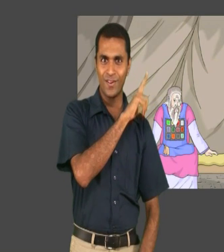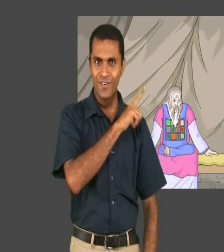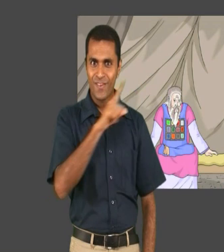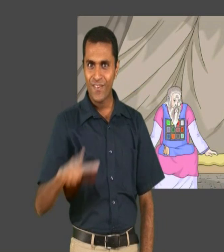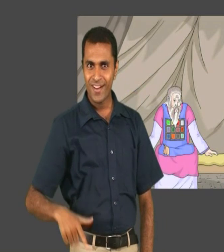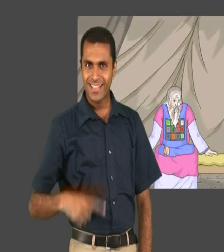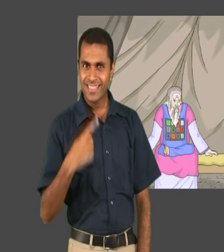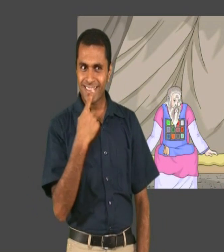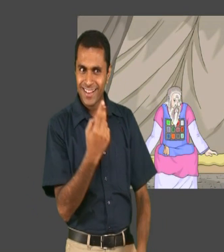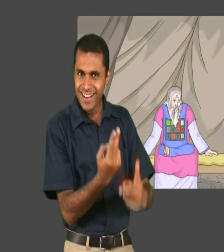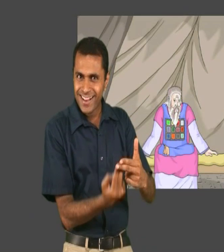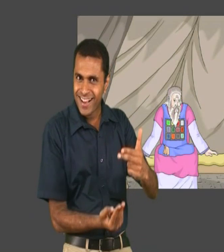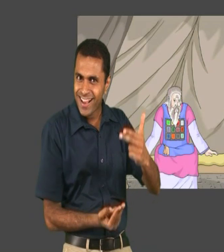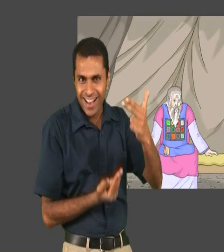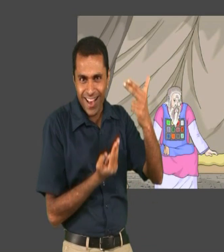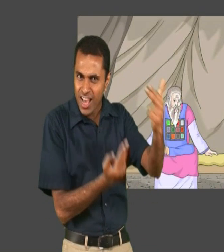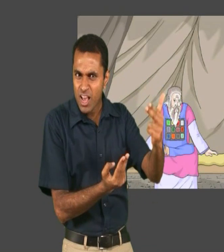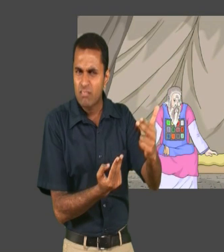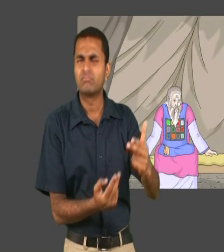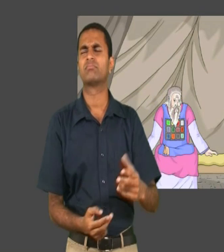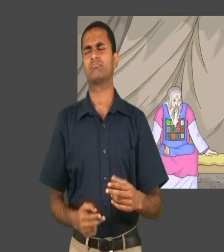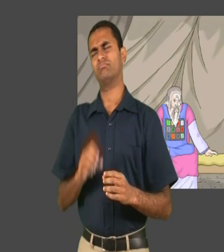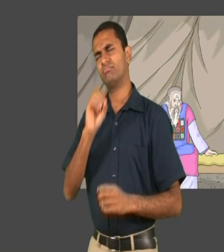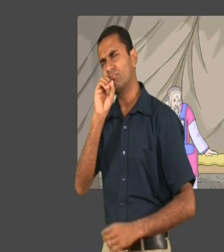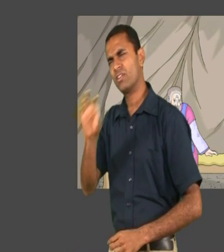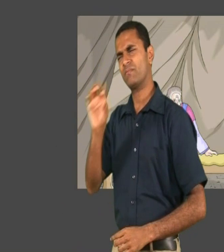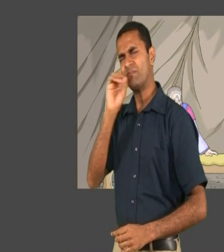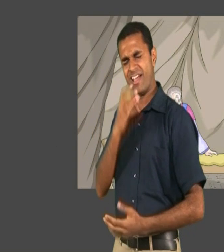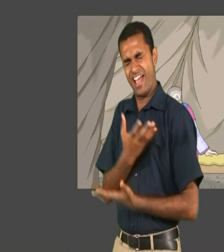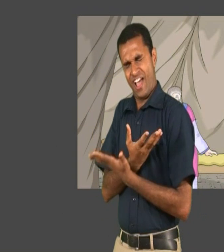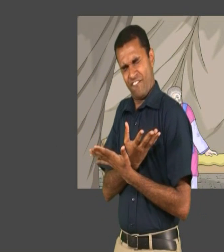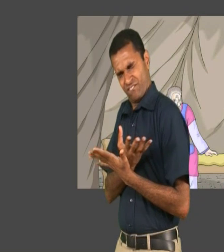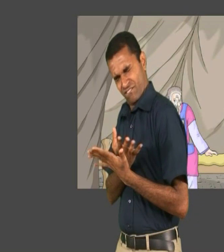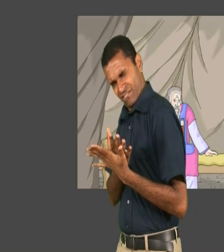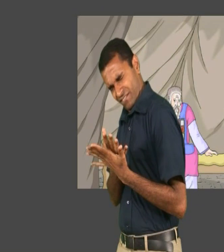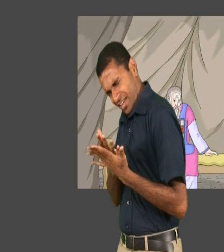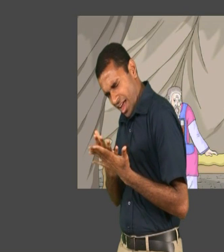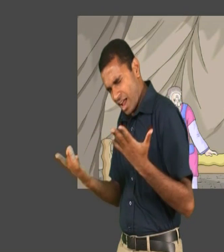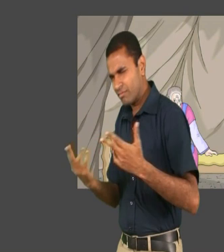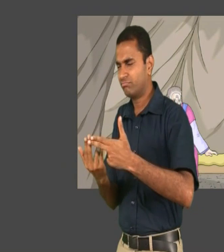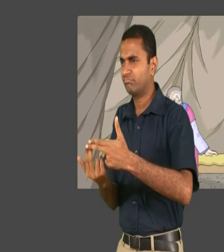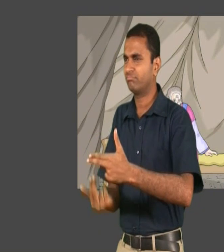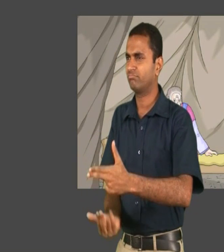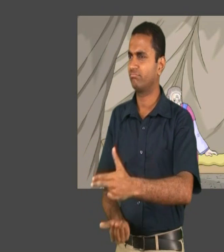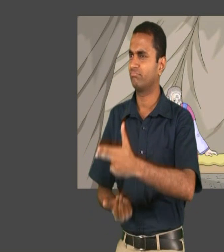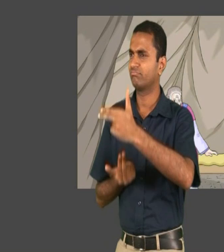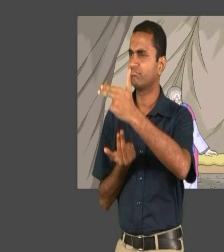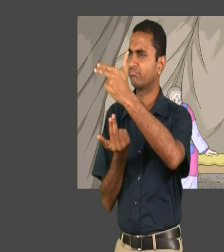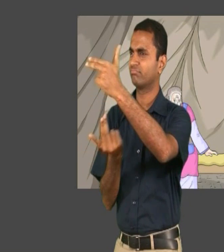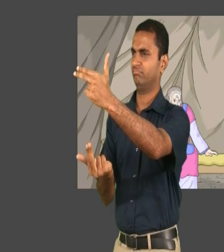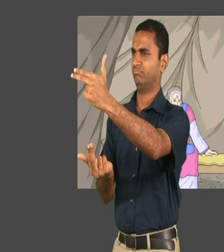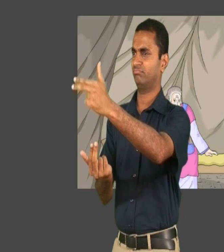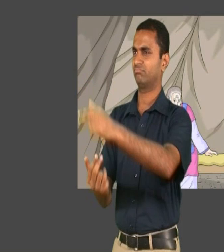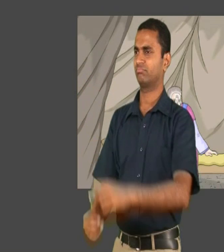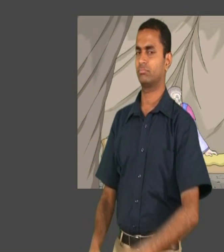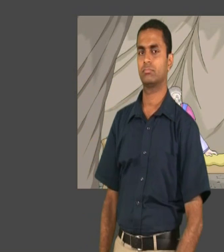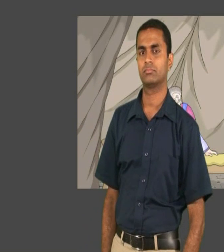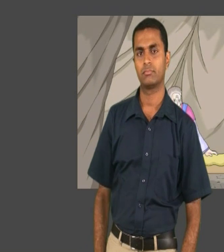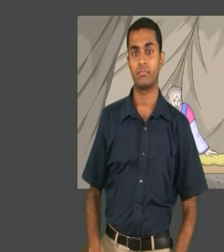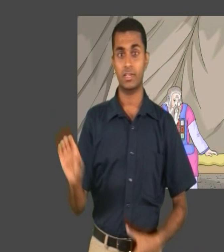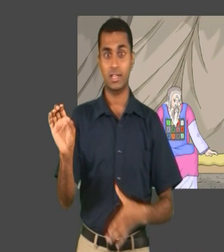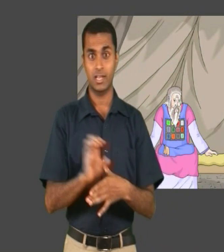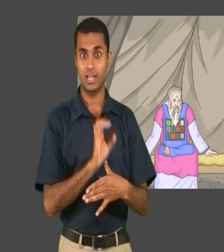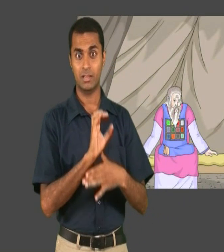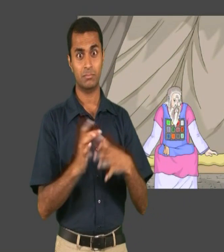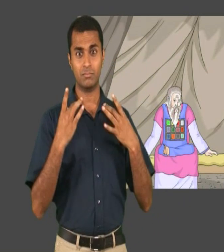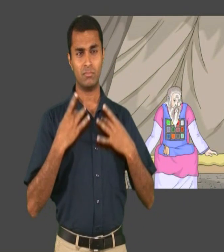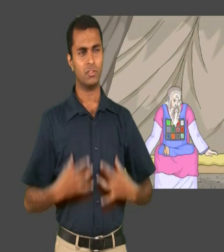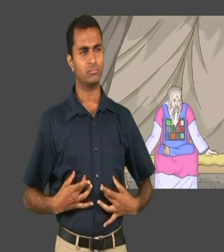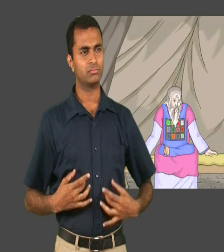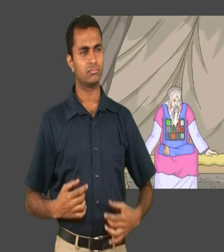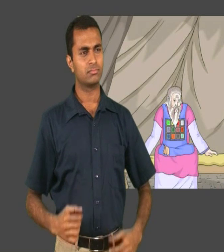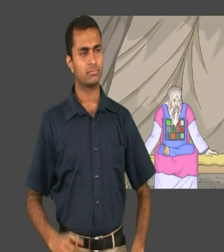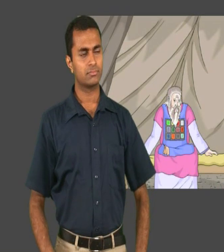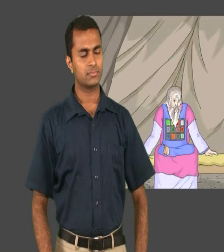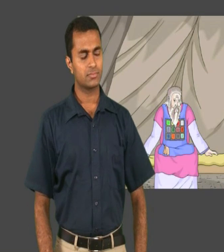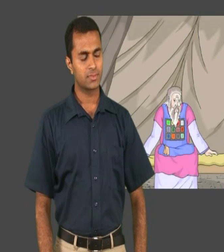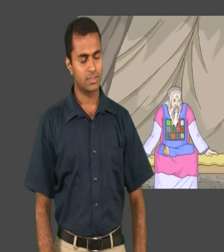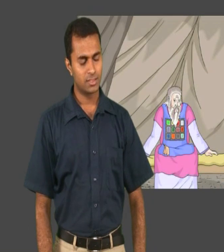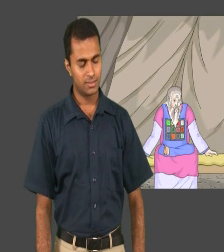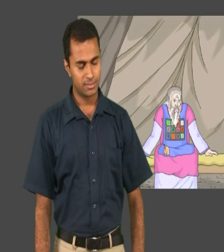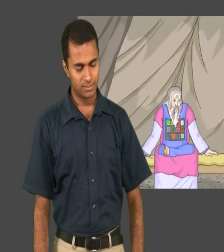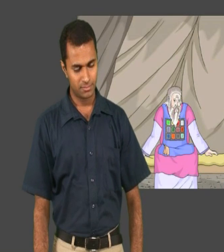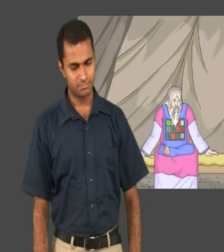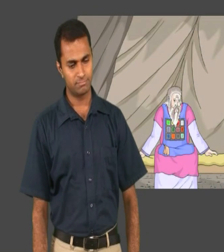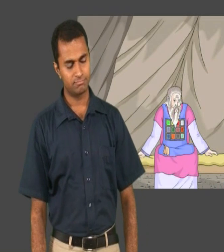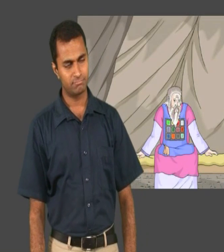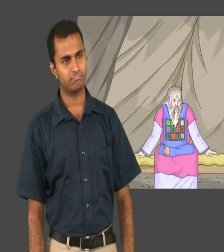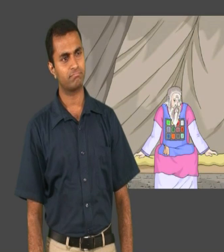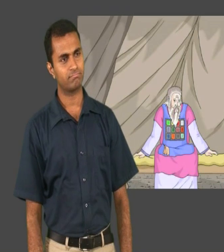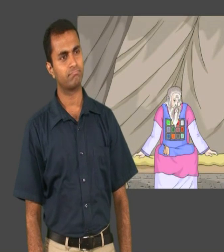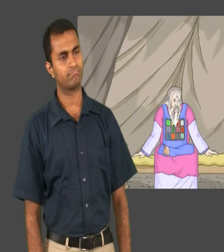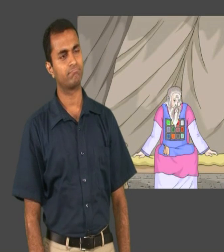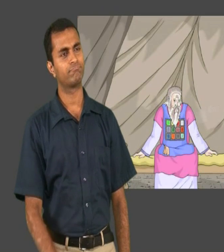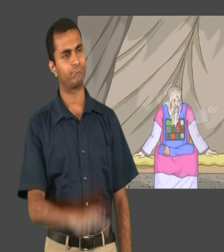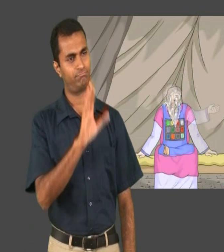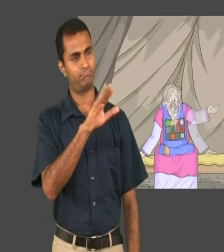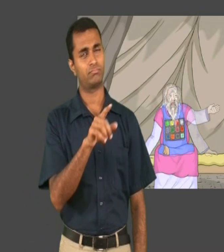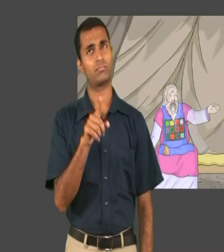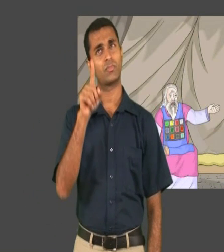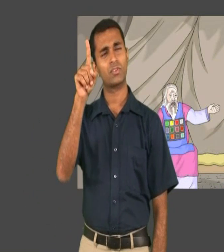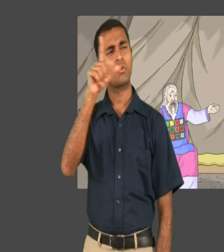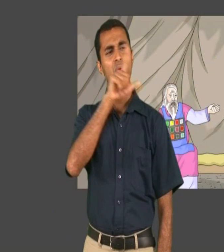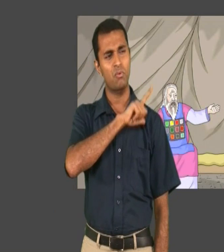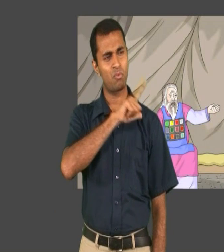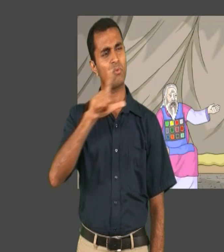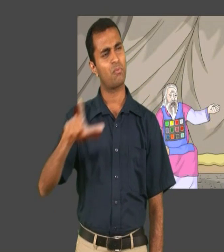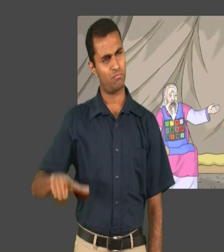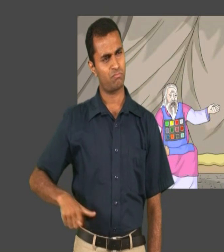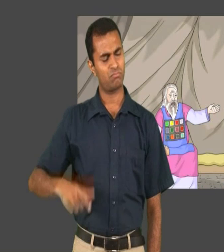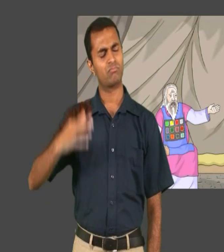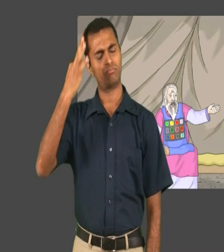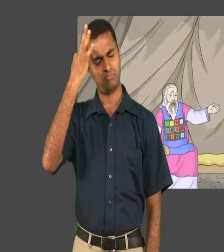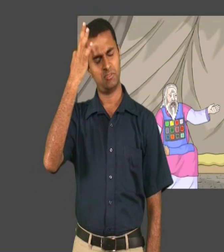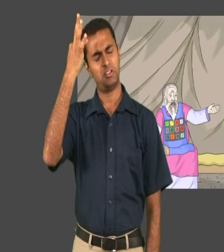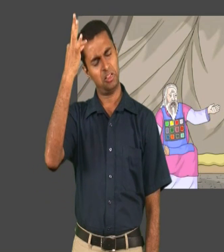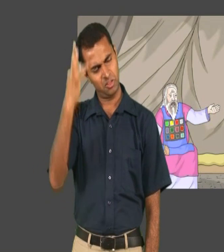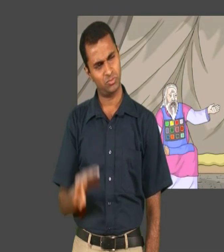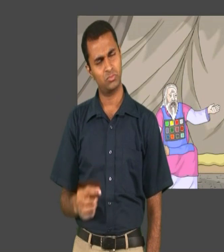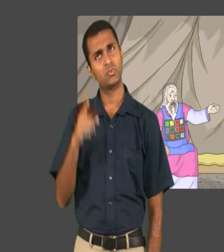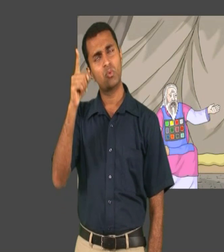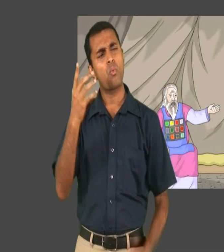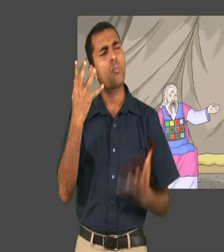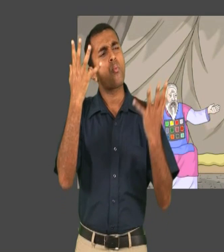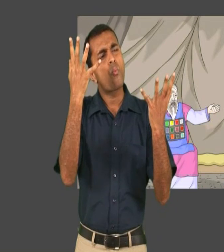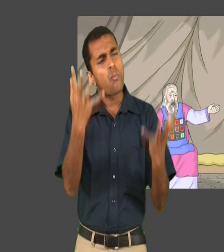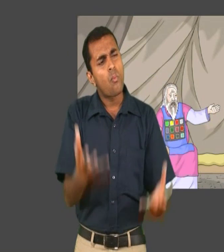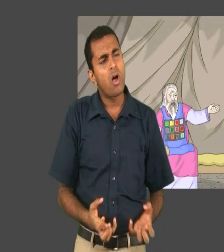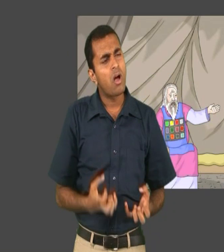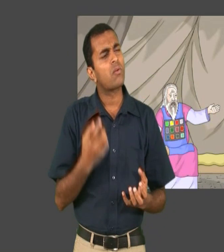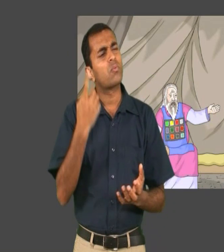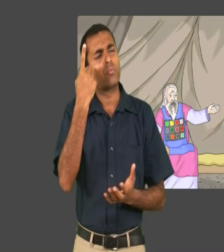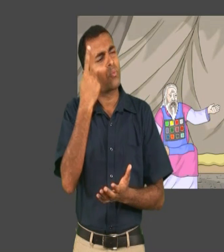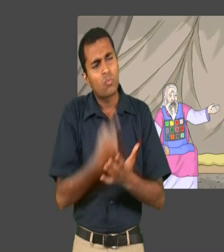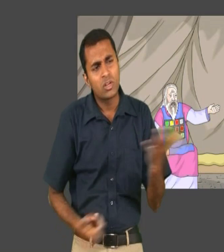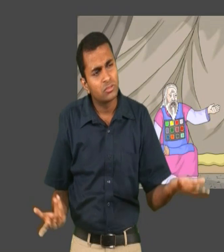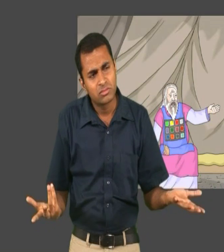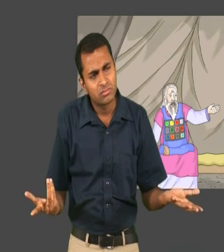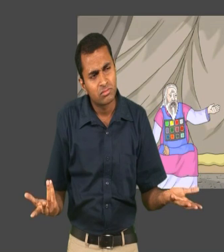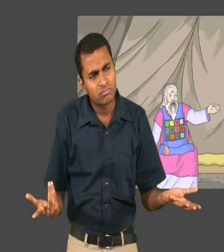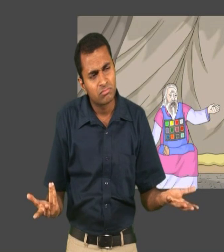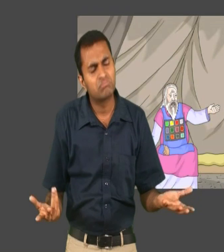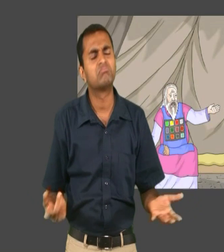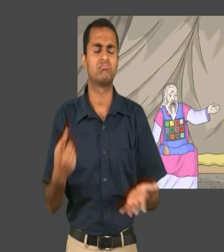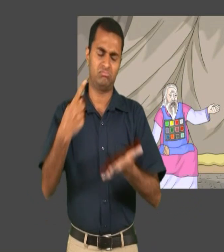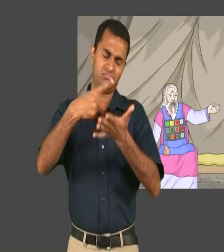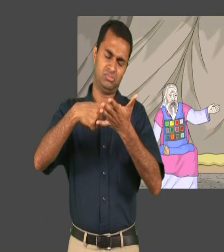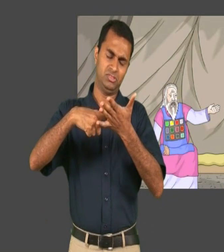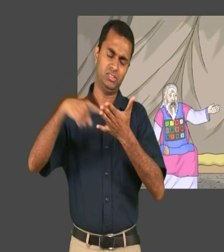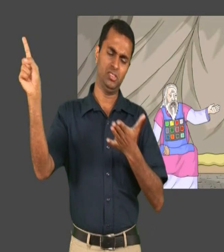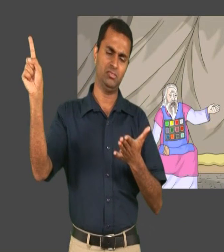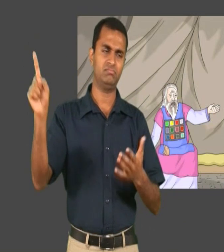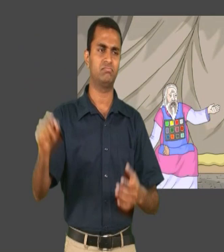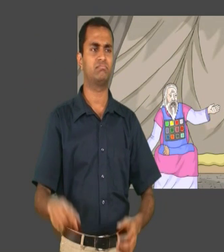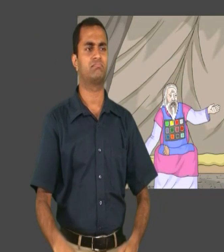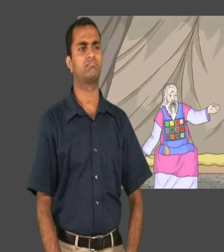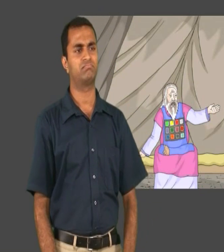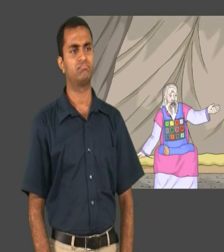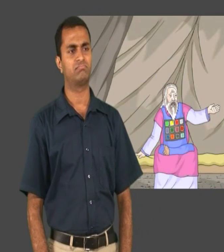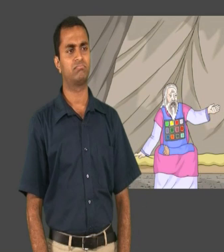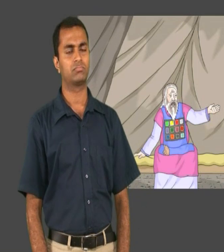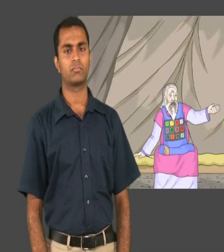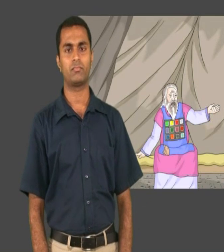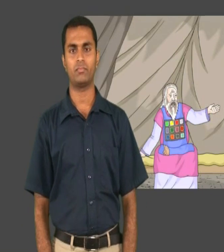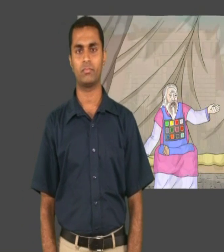So Samuel told him everything and did not hide a thing from him. “He is the LORD,” replied Eli.